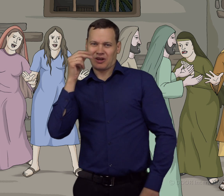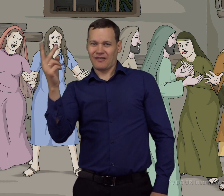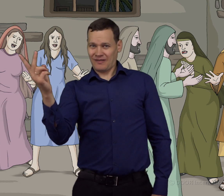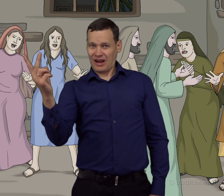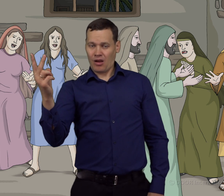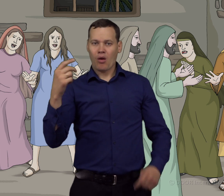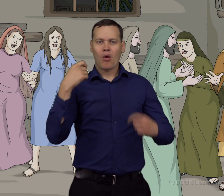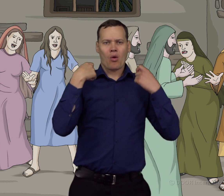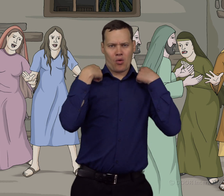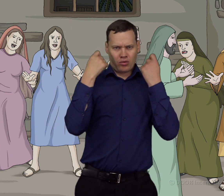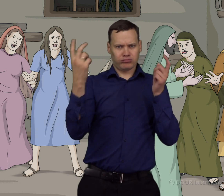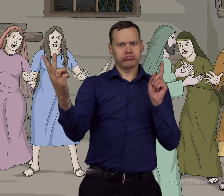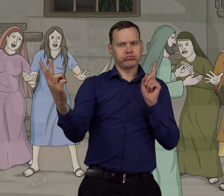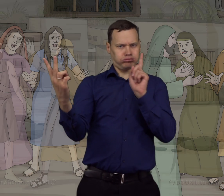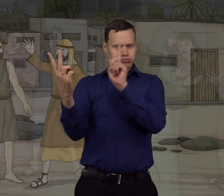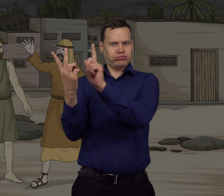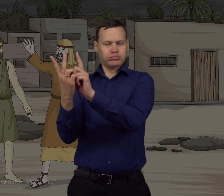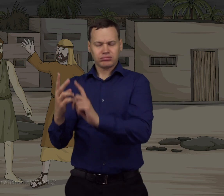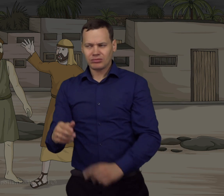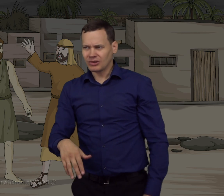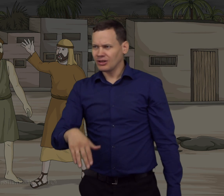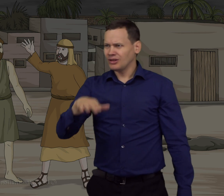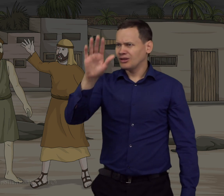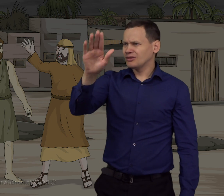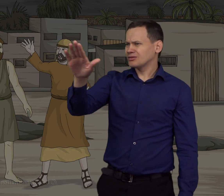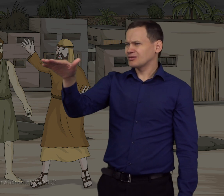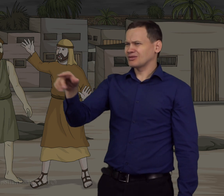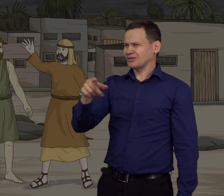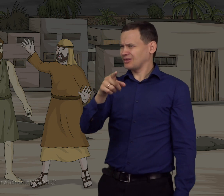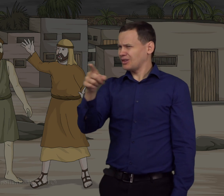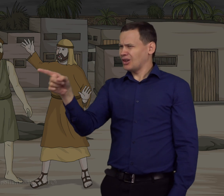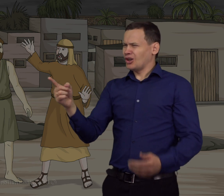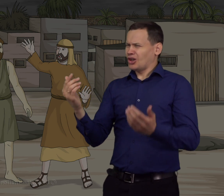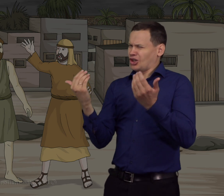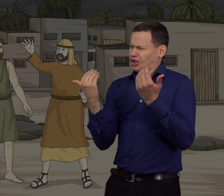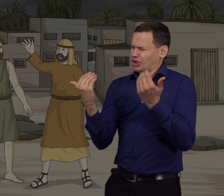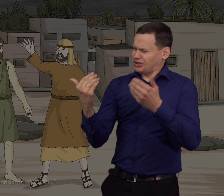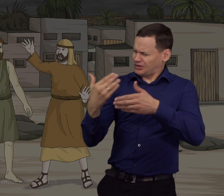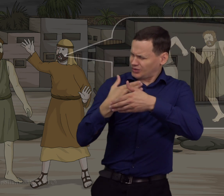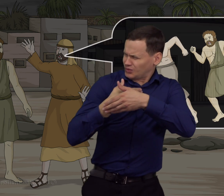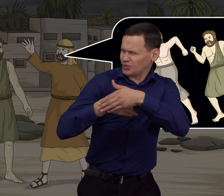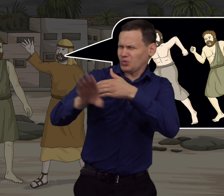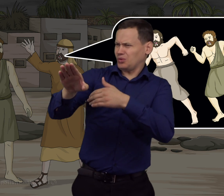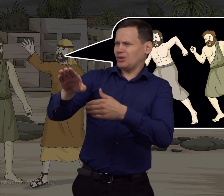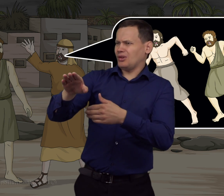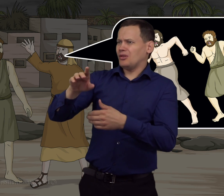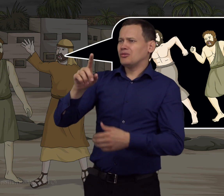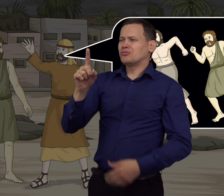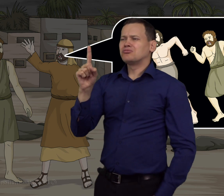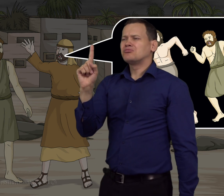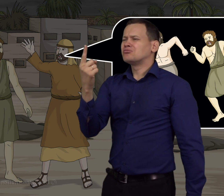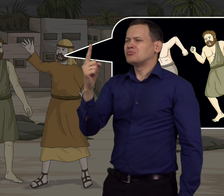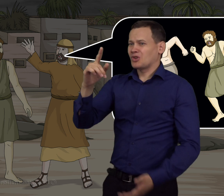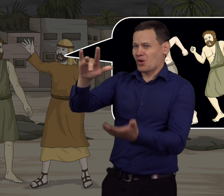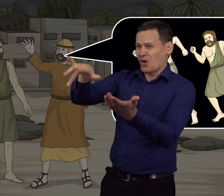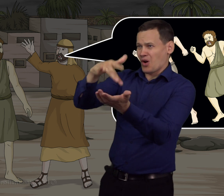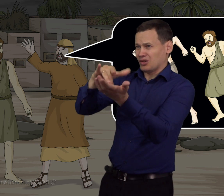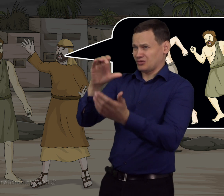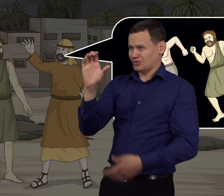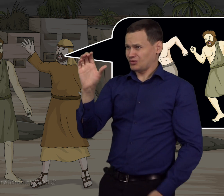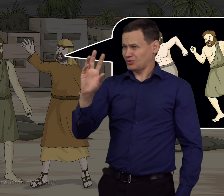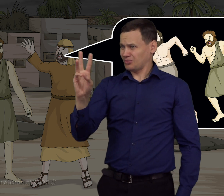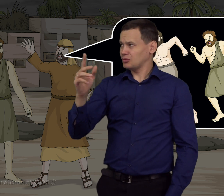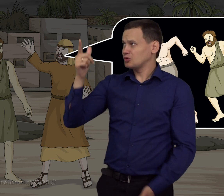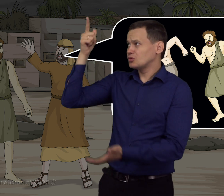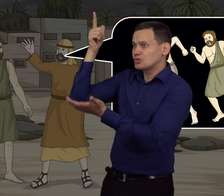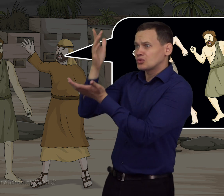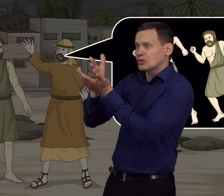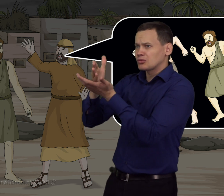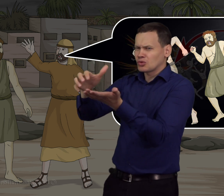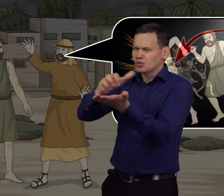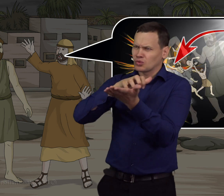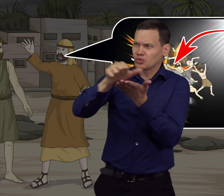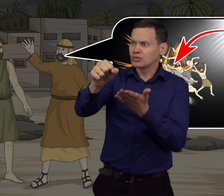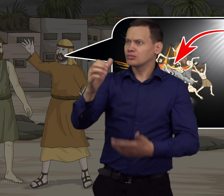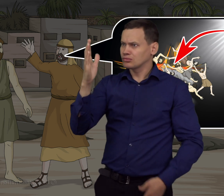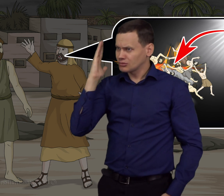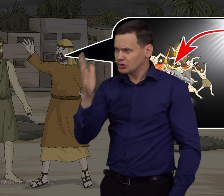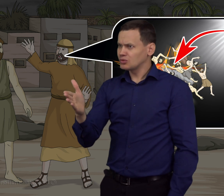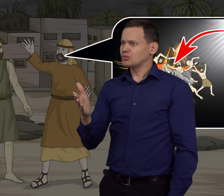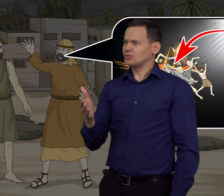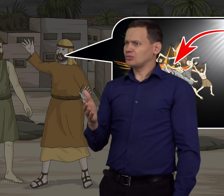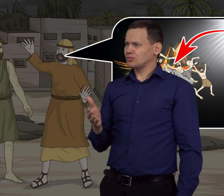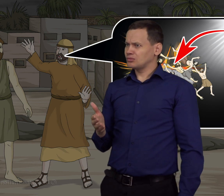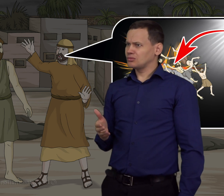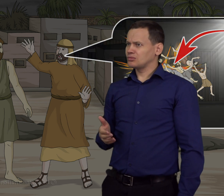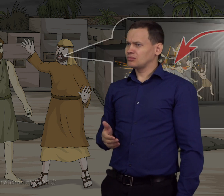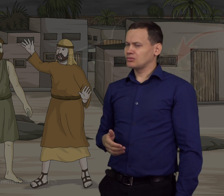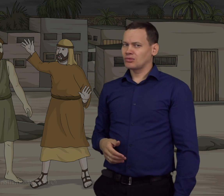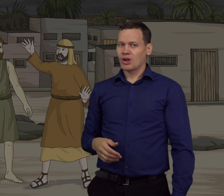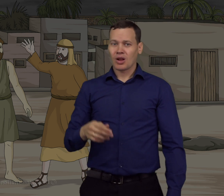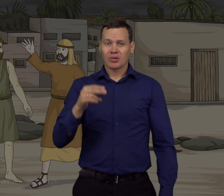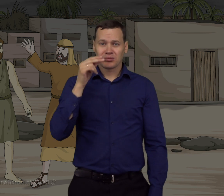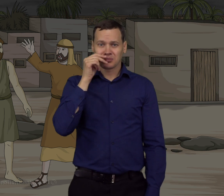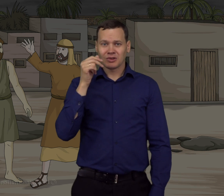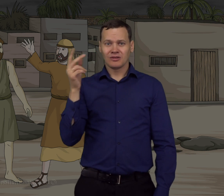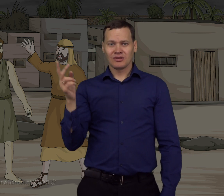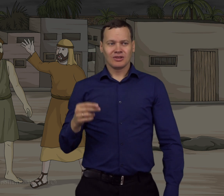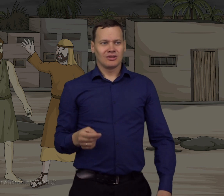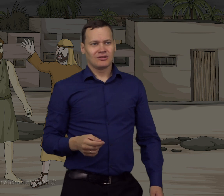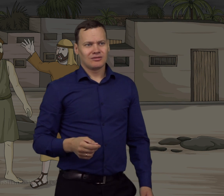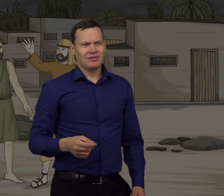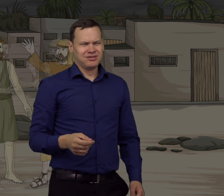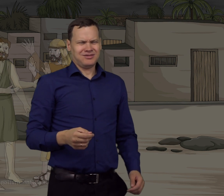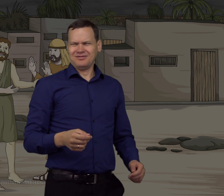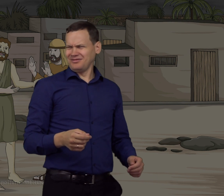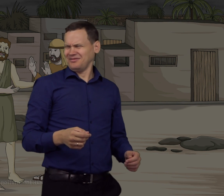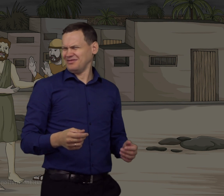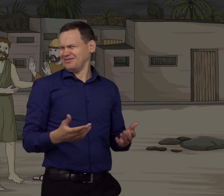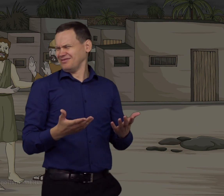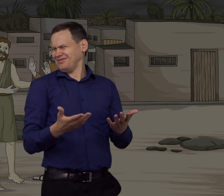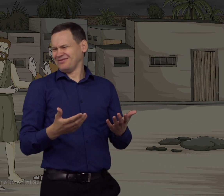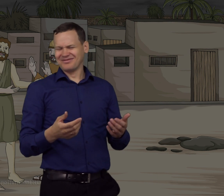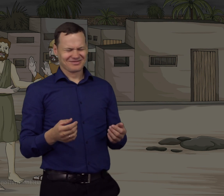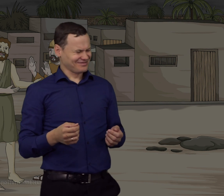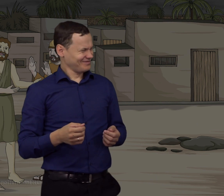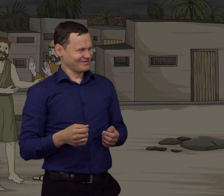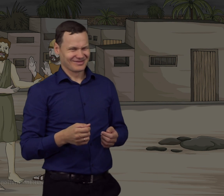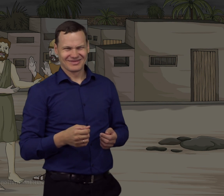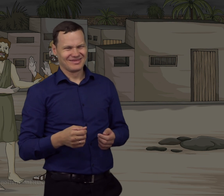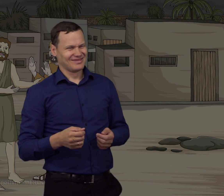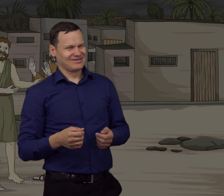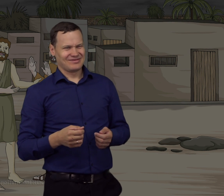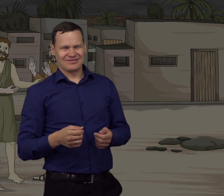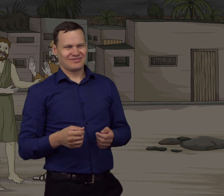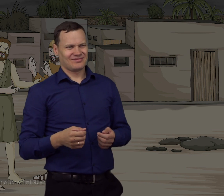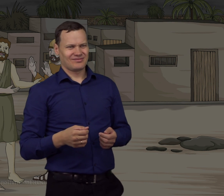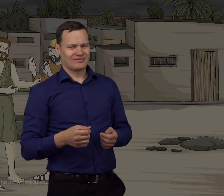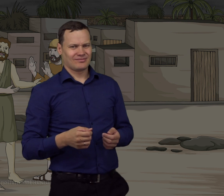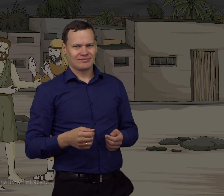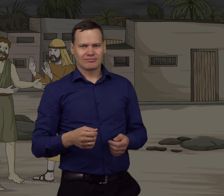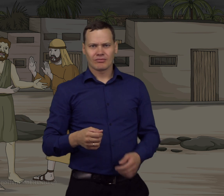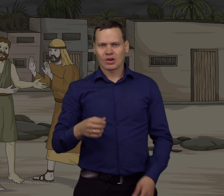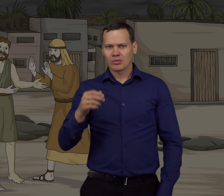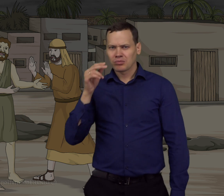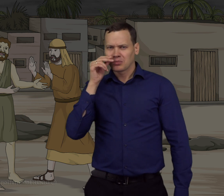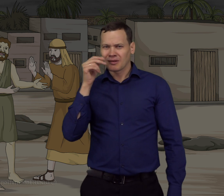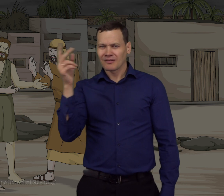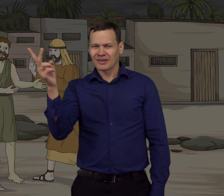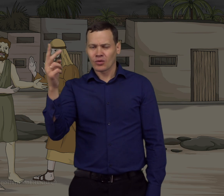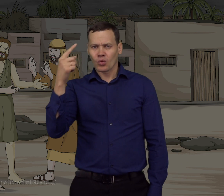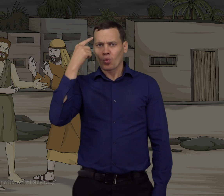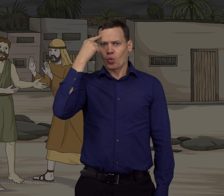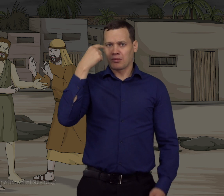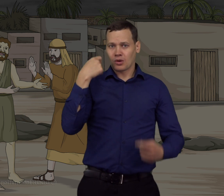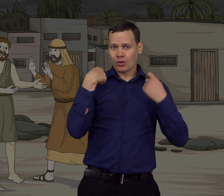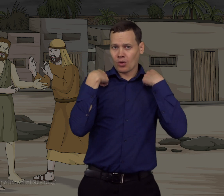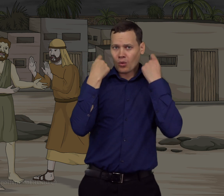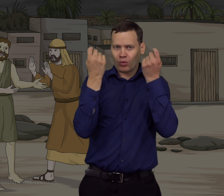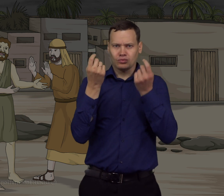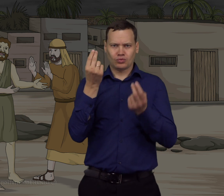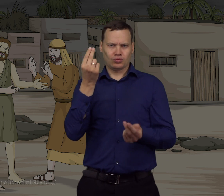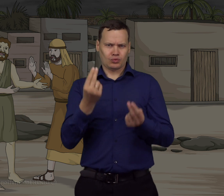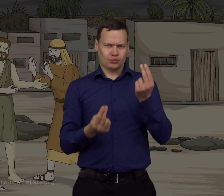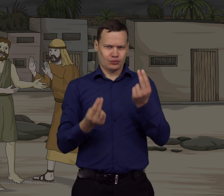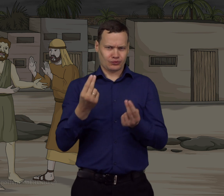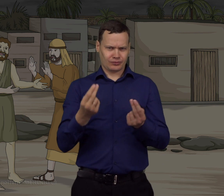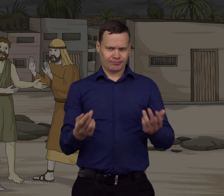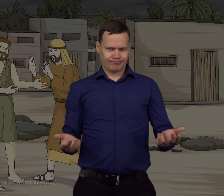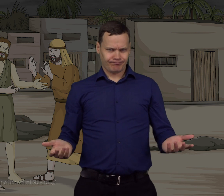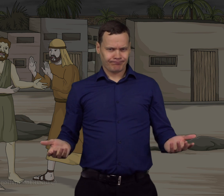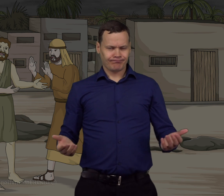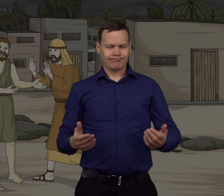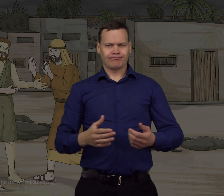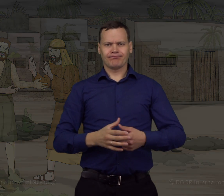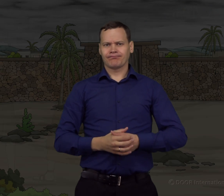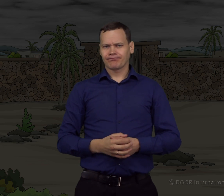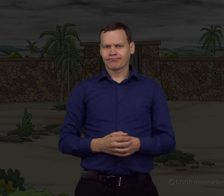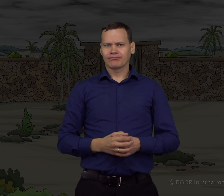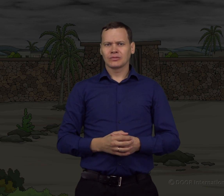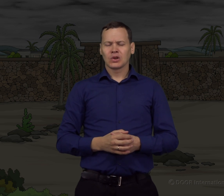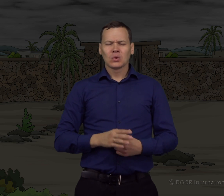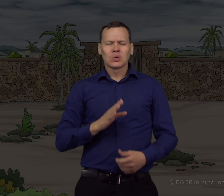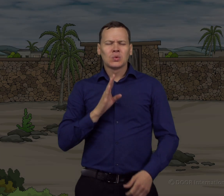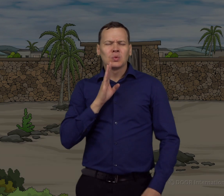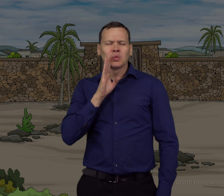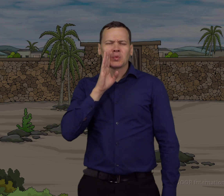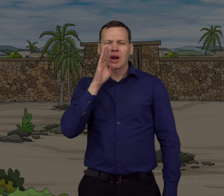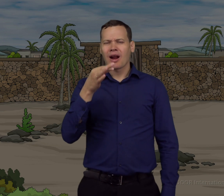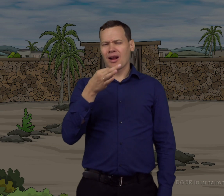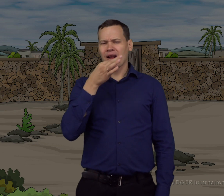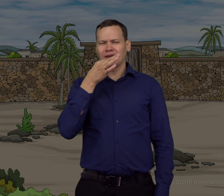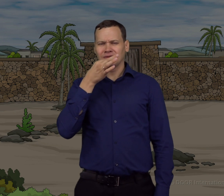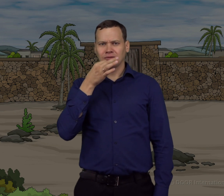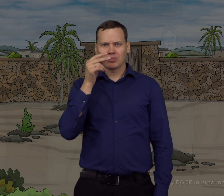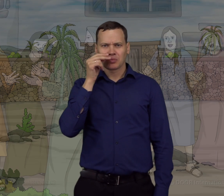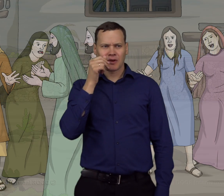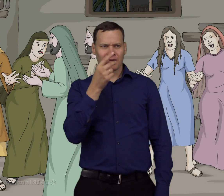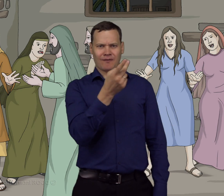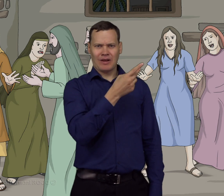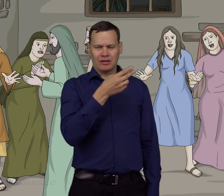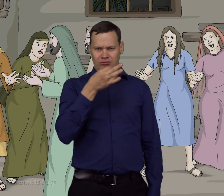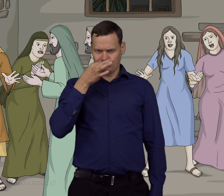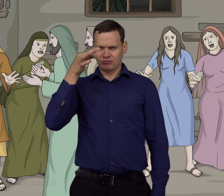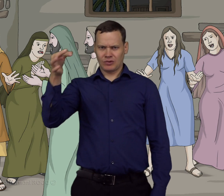So Lot went out and spoke to the sons-in-law who were pledged in marriage to his daughters. “Get up,” he said. “Get out of this place, for the LORD is about to destroy the city!” But his sons-in-law thought he was joking.